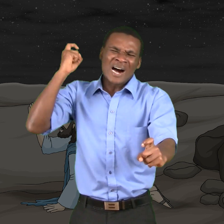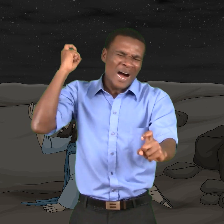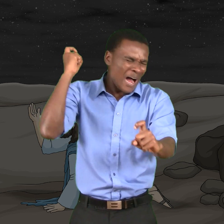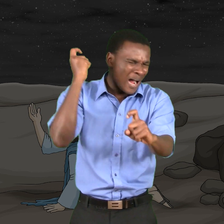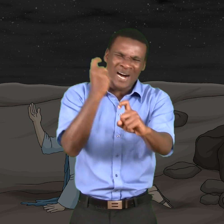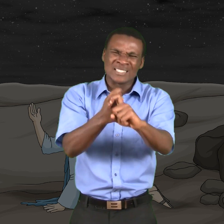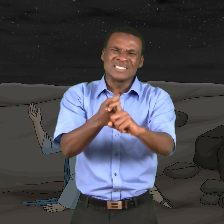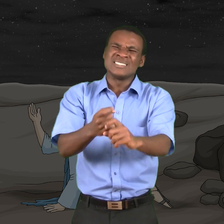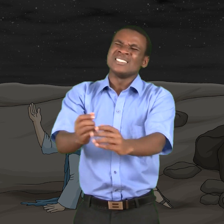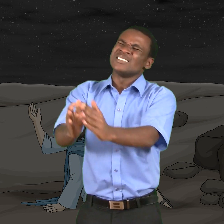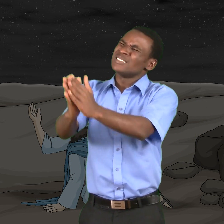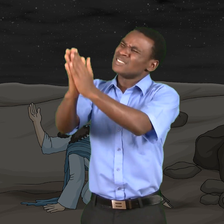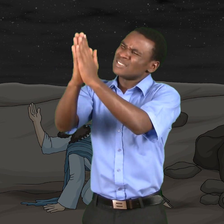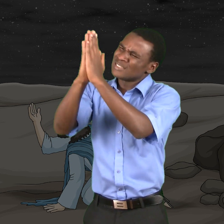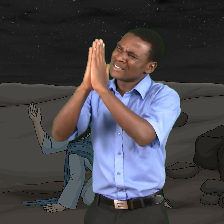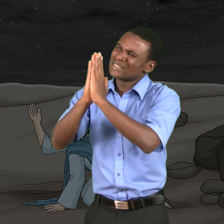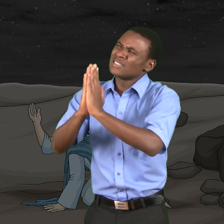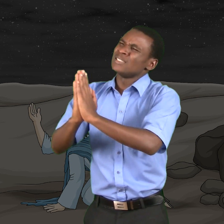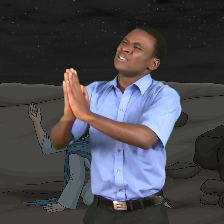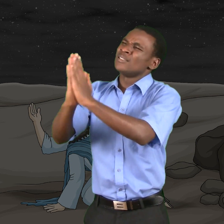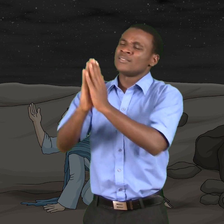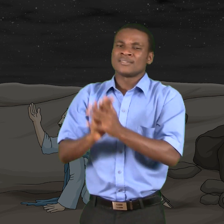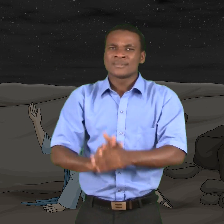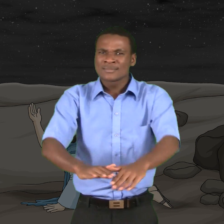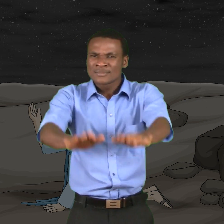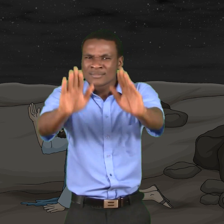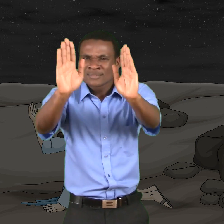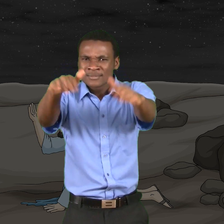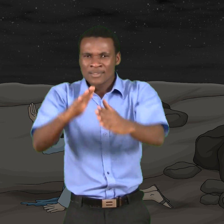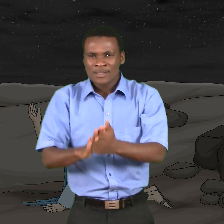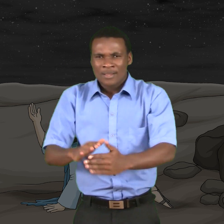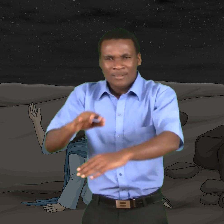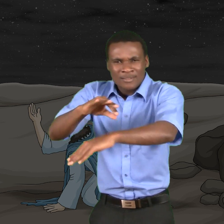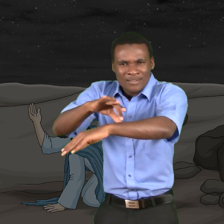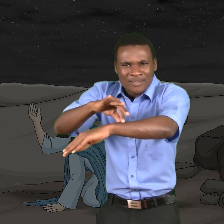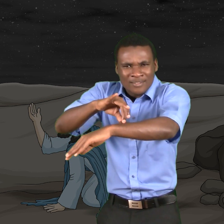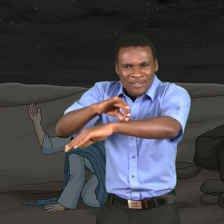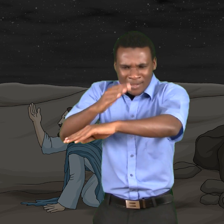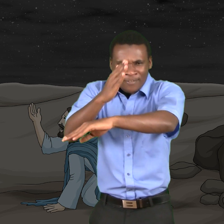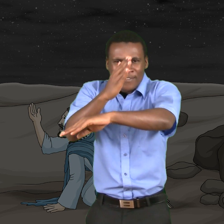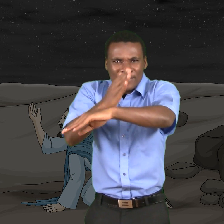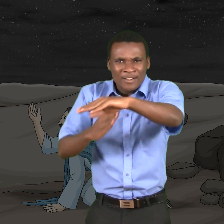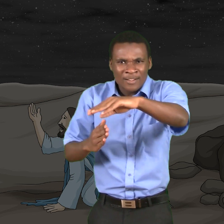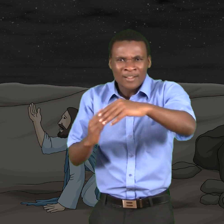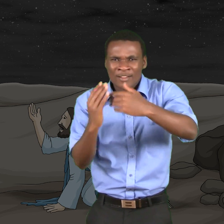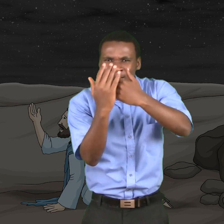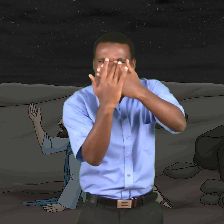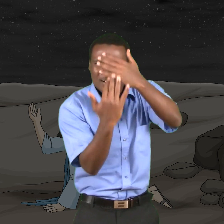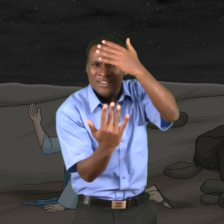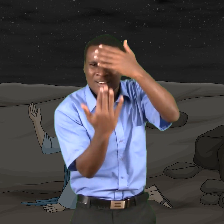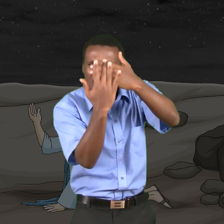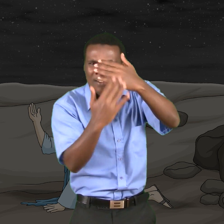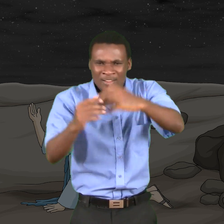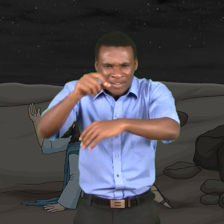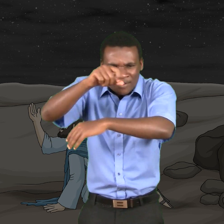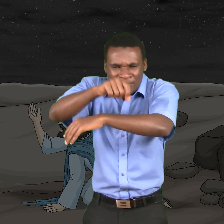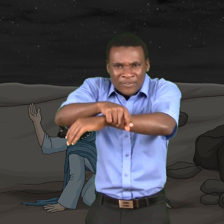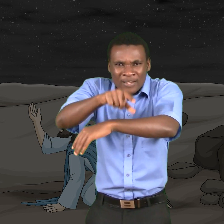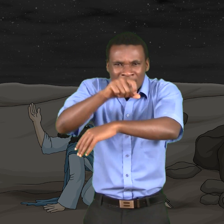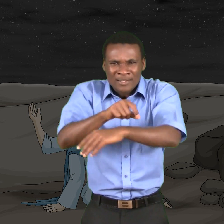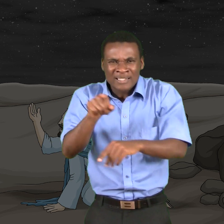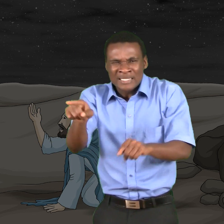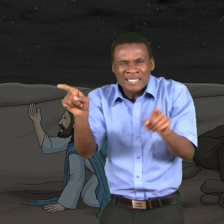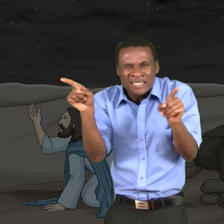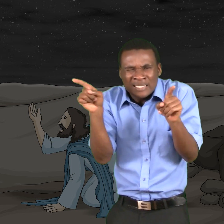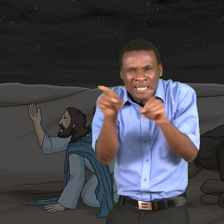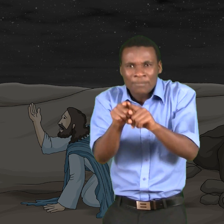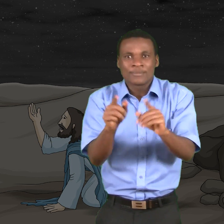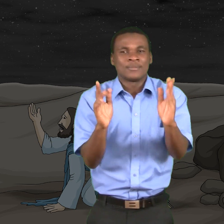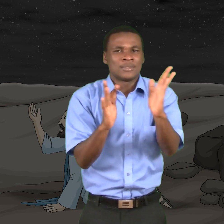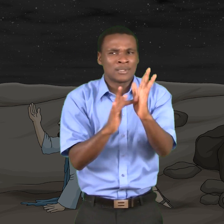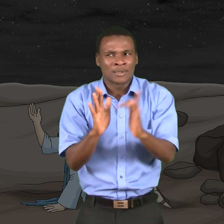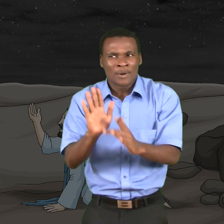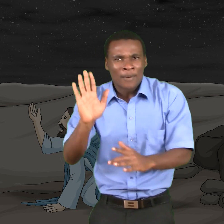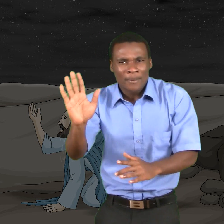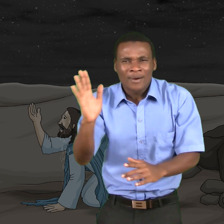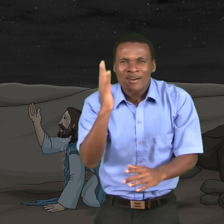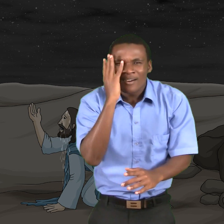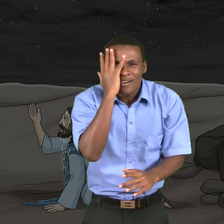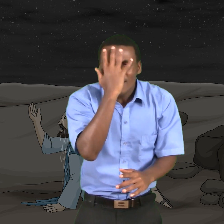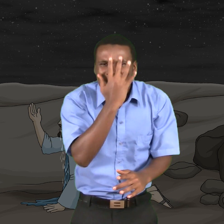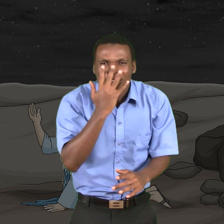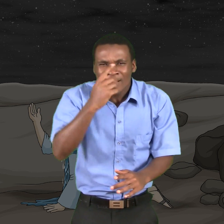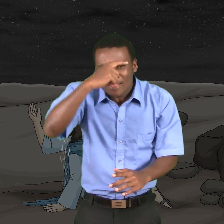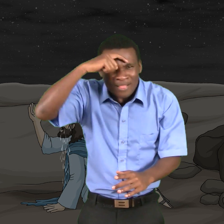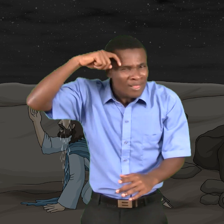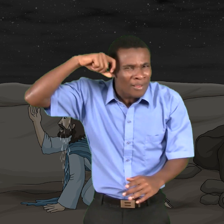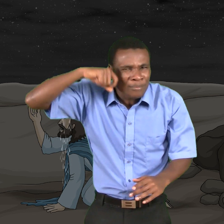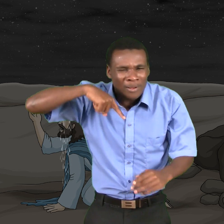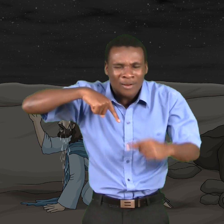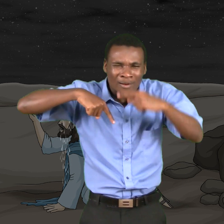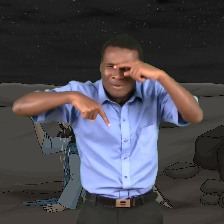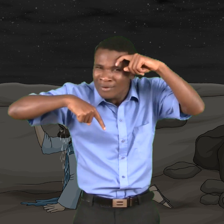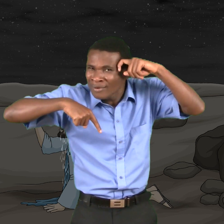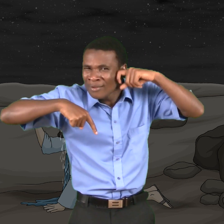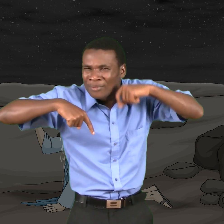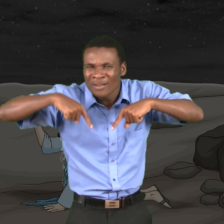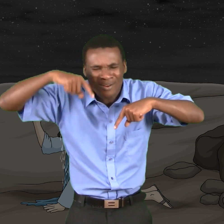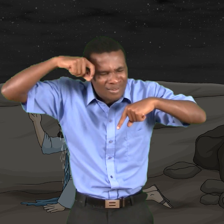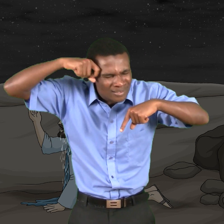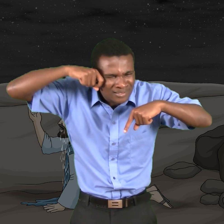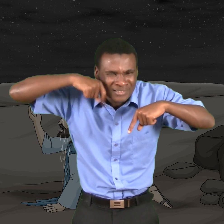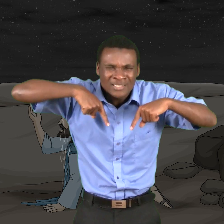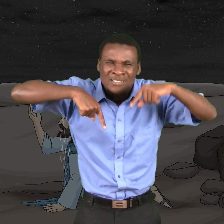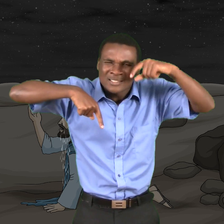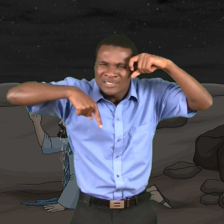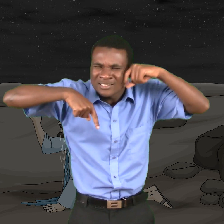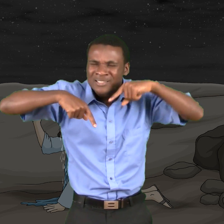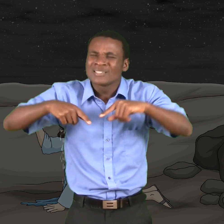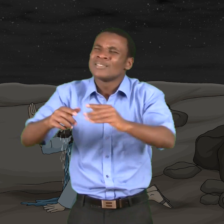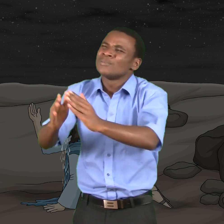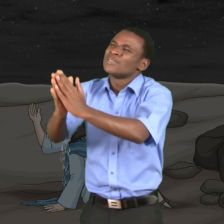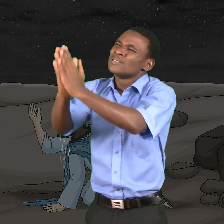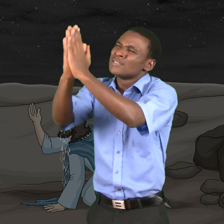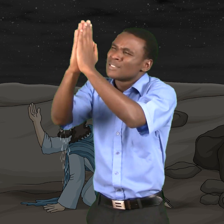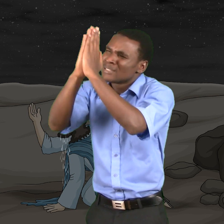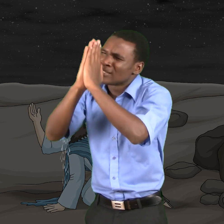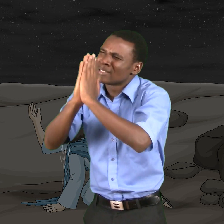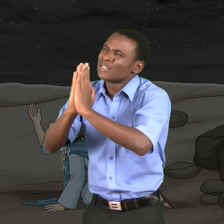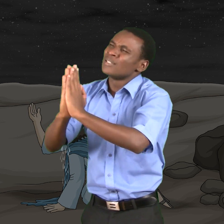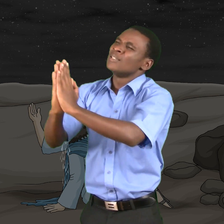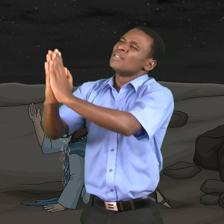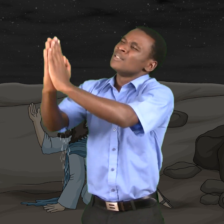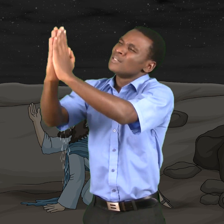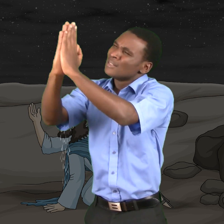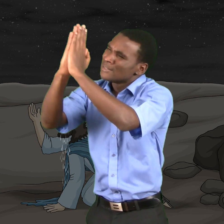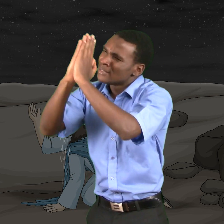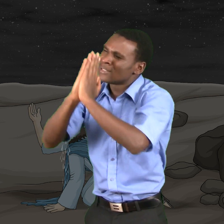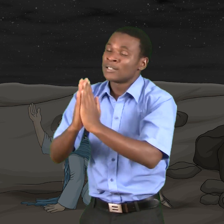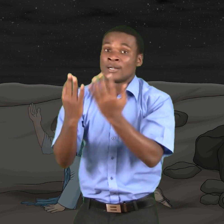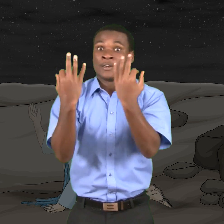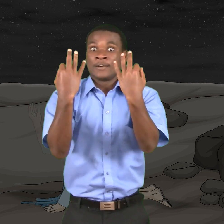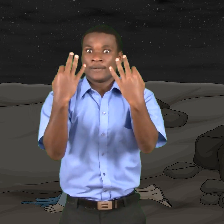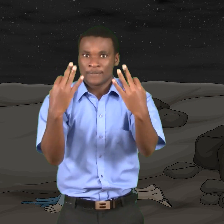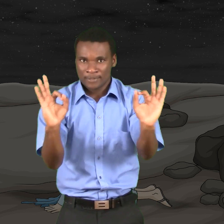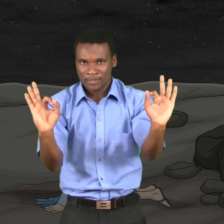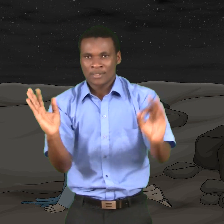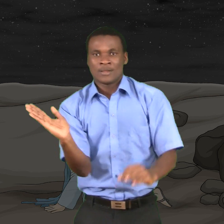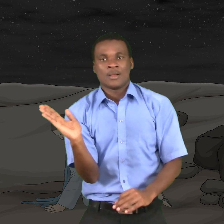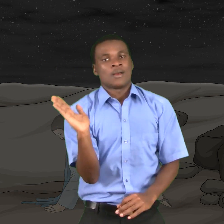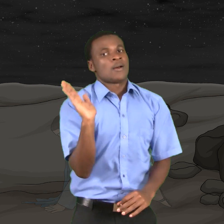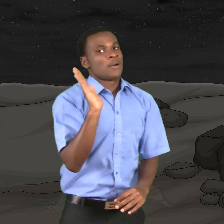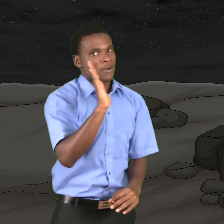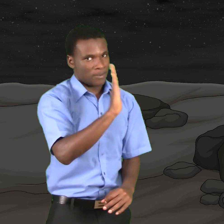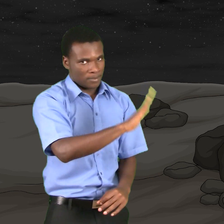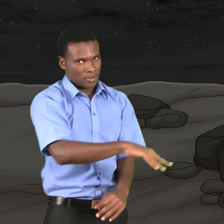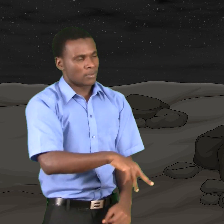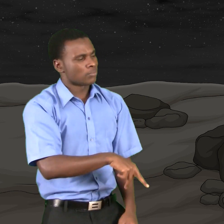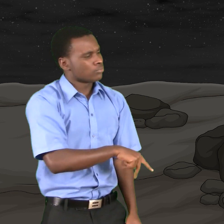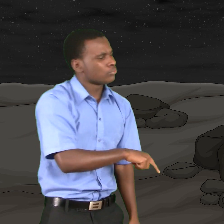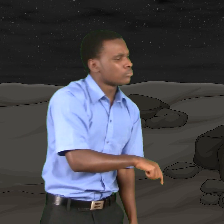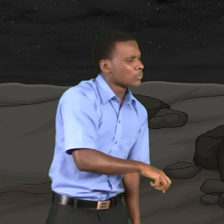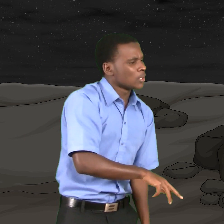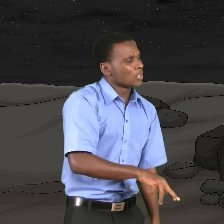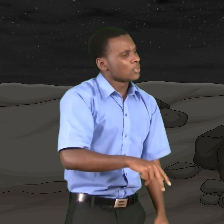Yet not as I will, but as You will.”